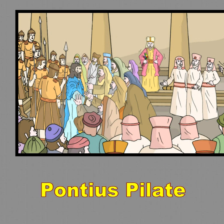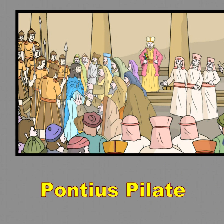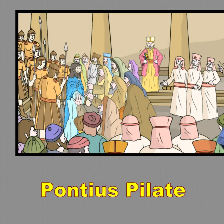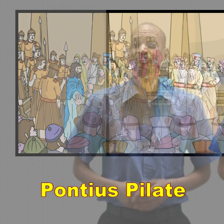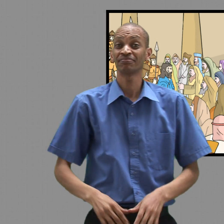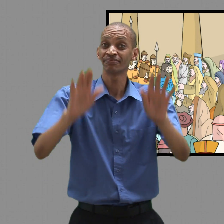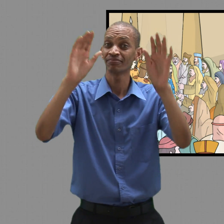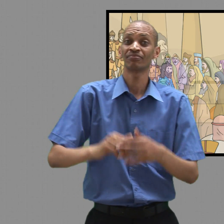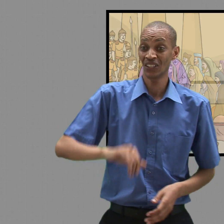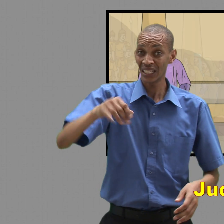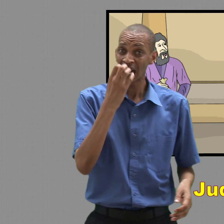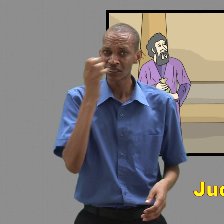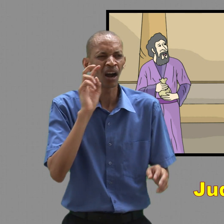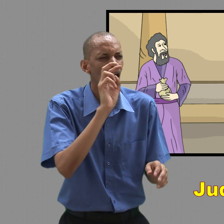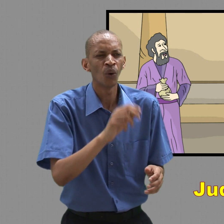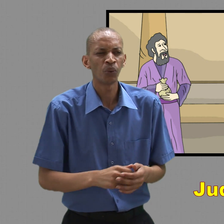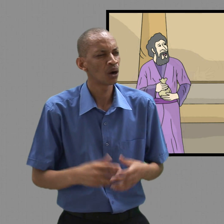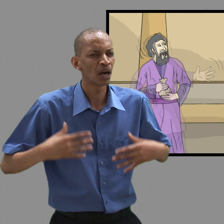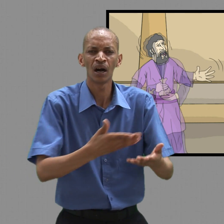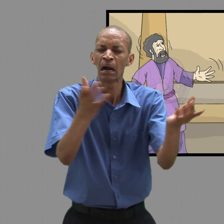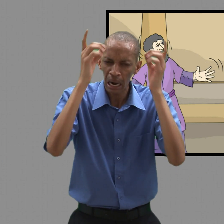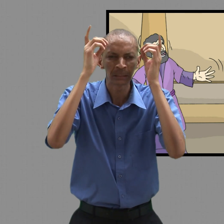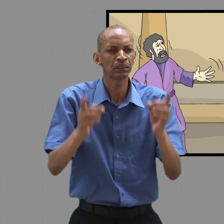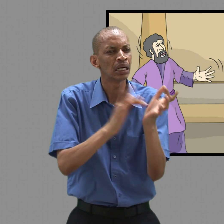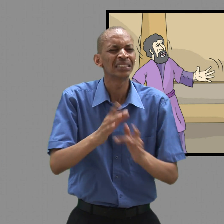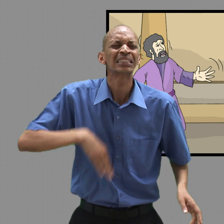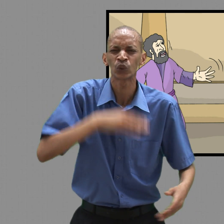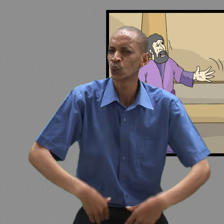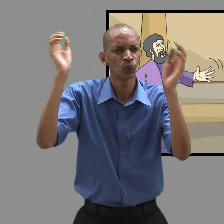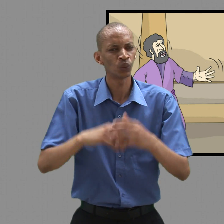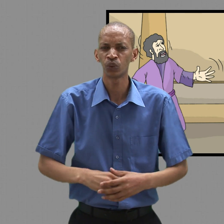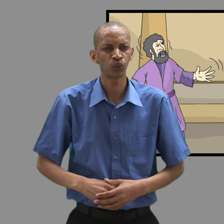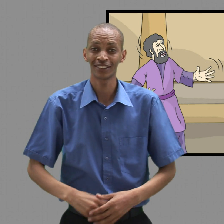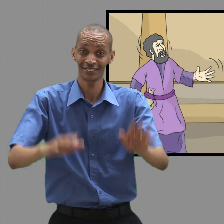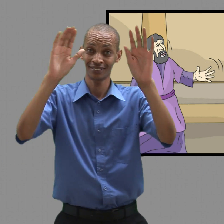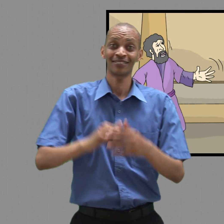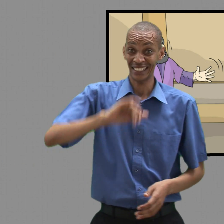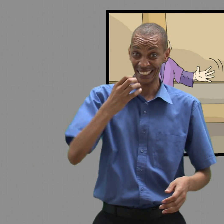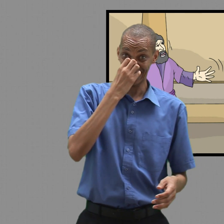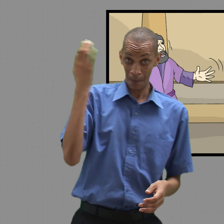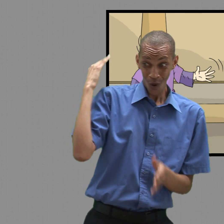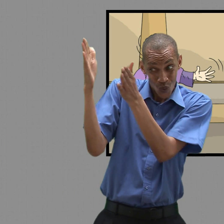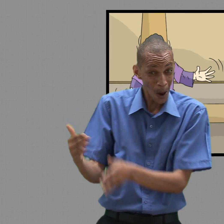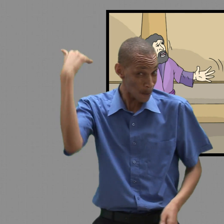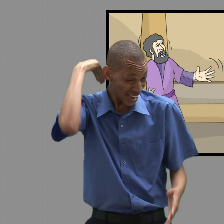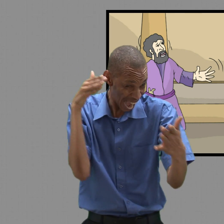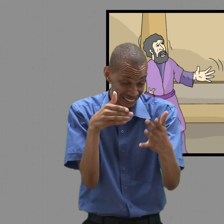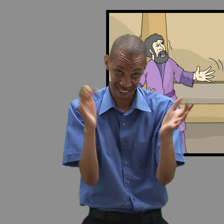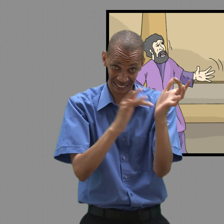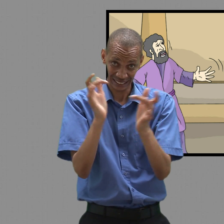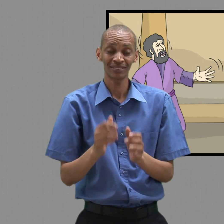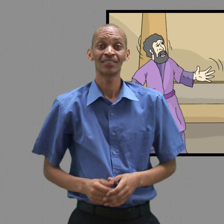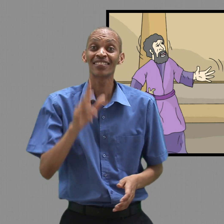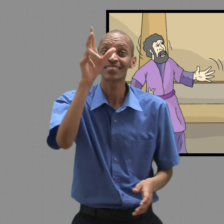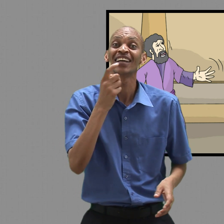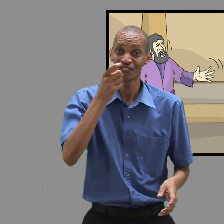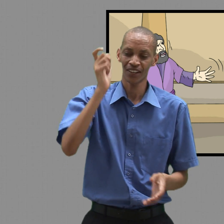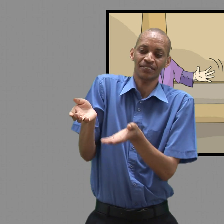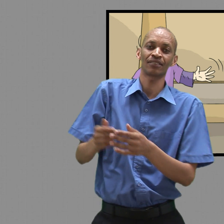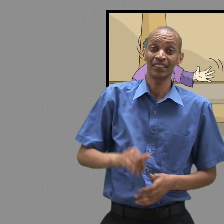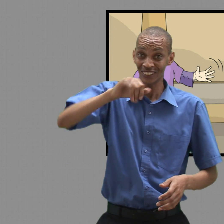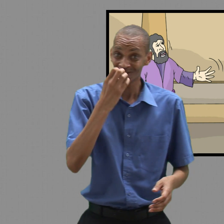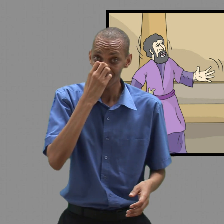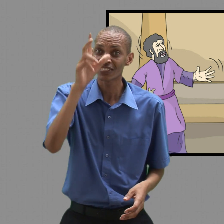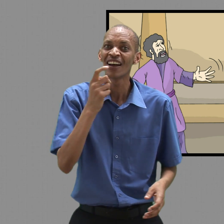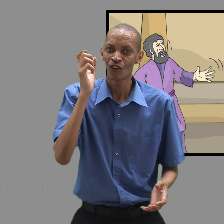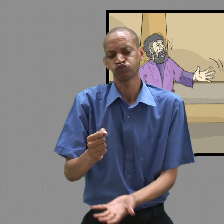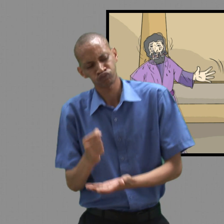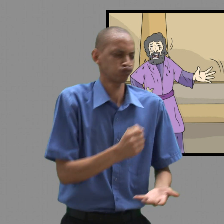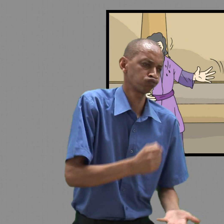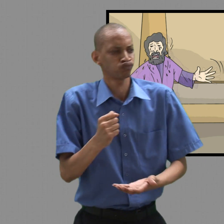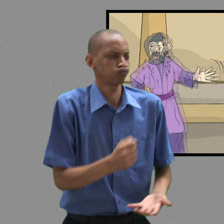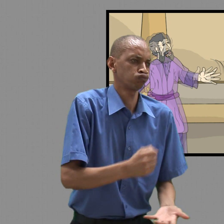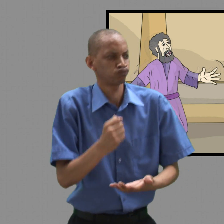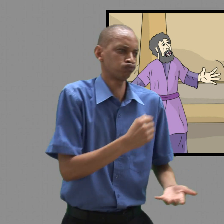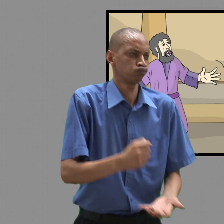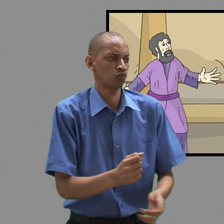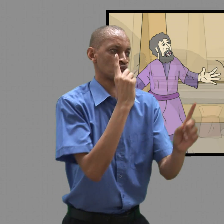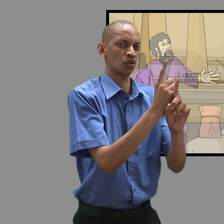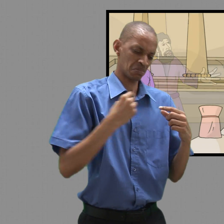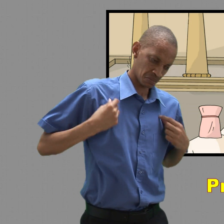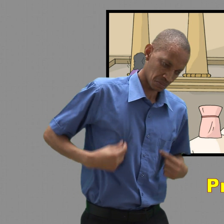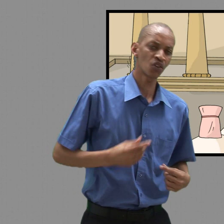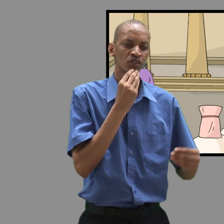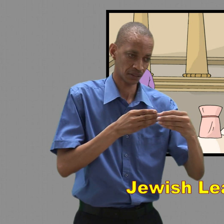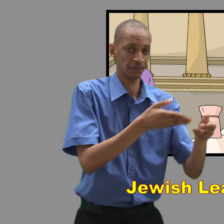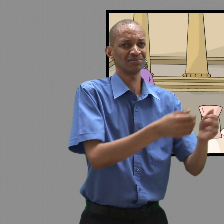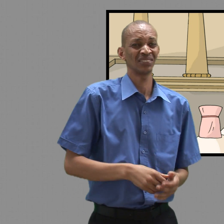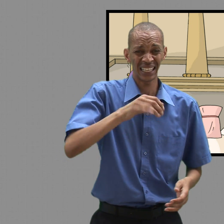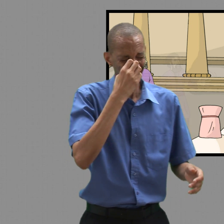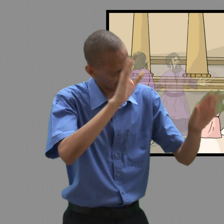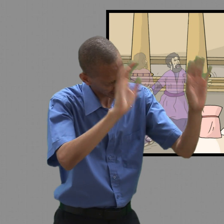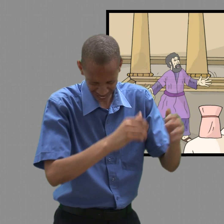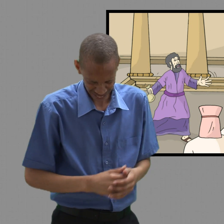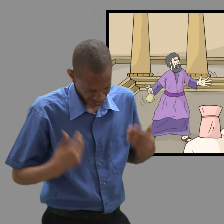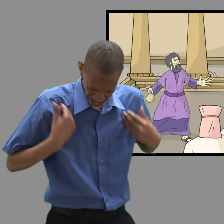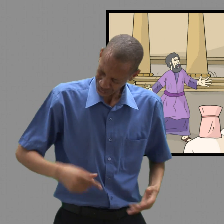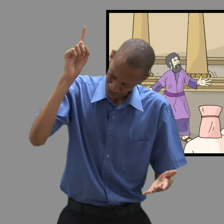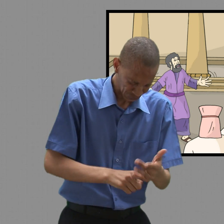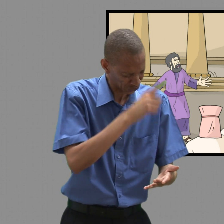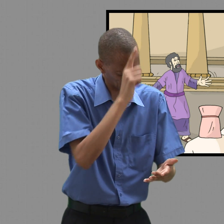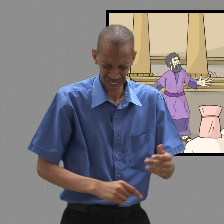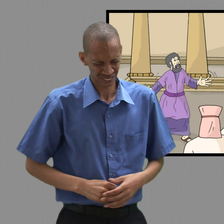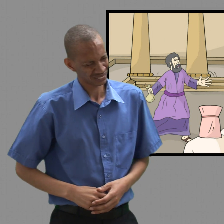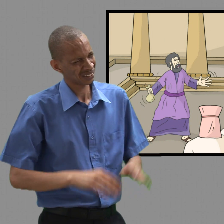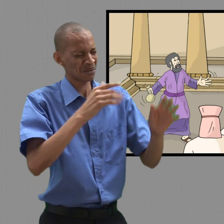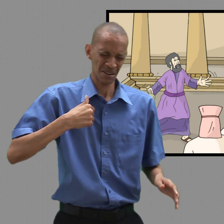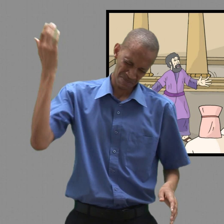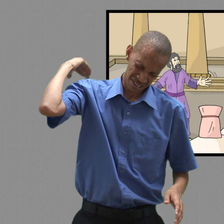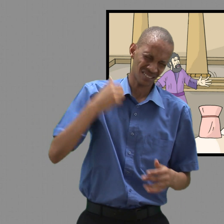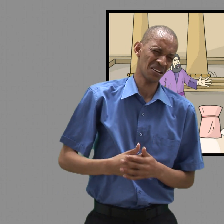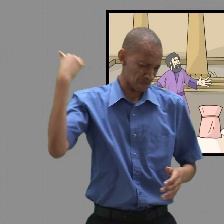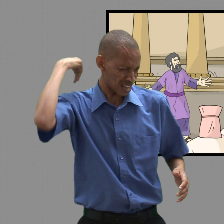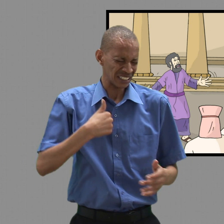When Judas, who had betrayed Him, saw that Jesus was condemned, he was filled with remorse and returned the thirty pieces of silver to the chief priests and elders.